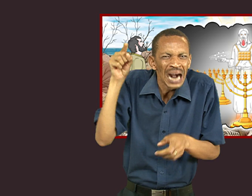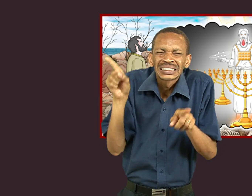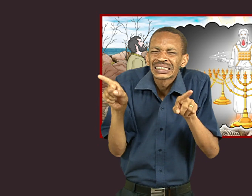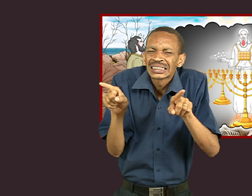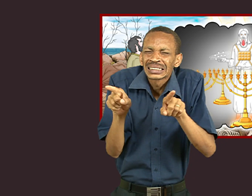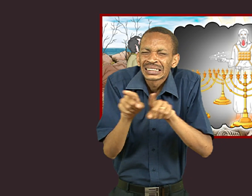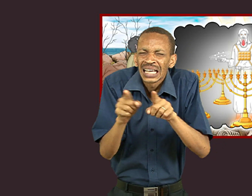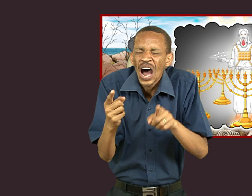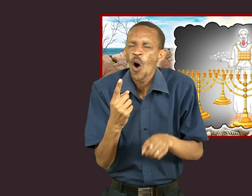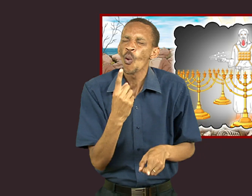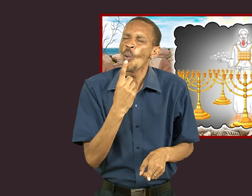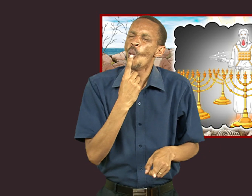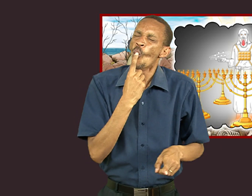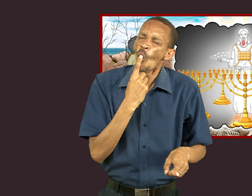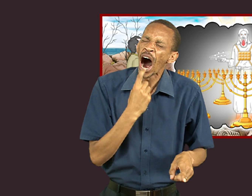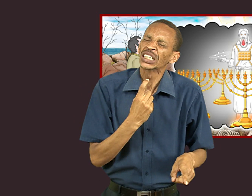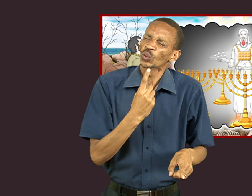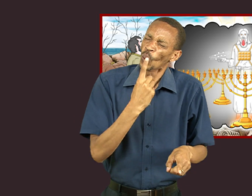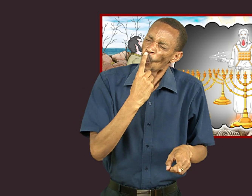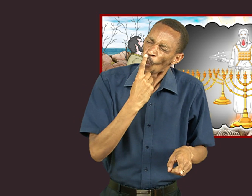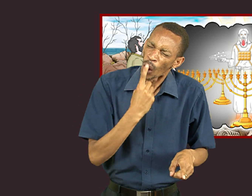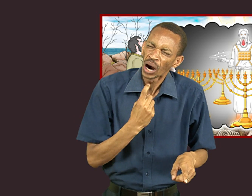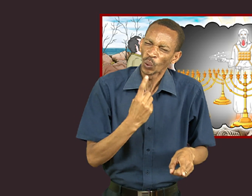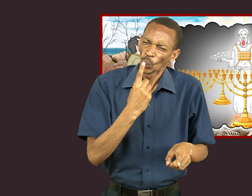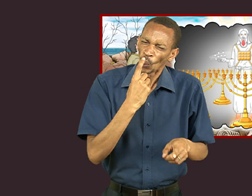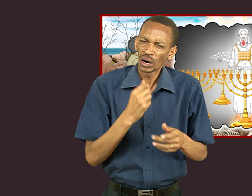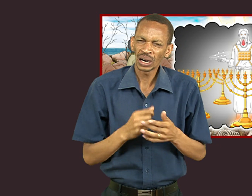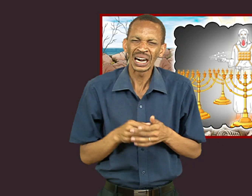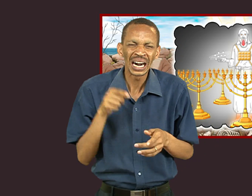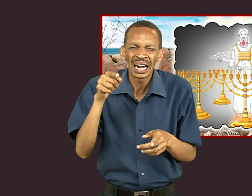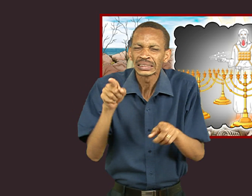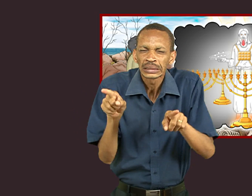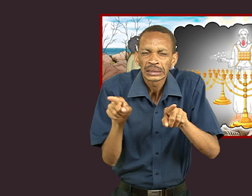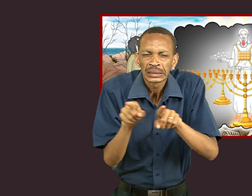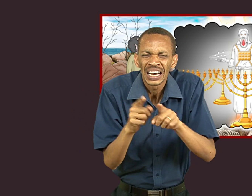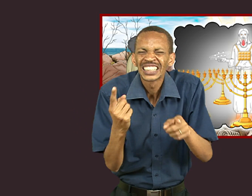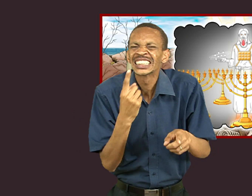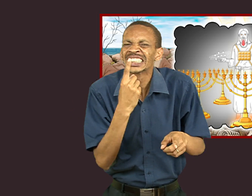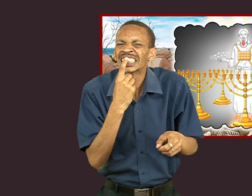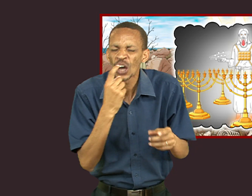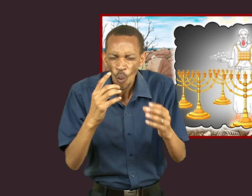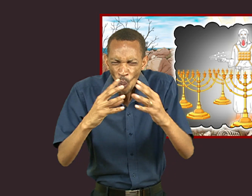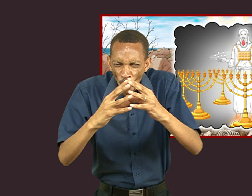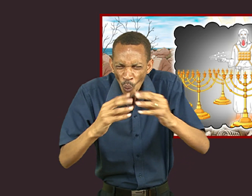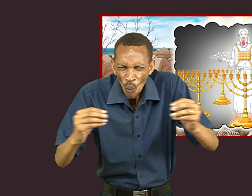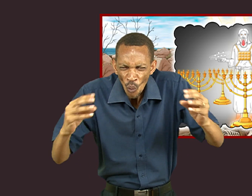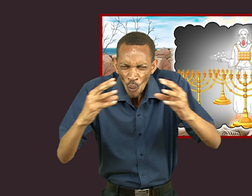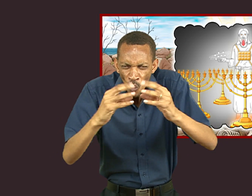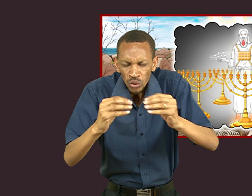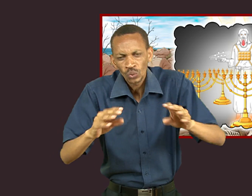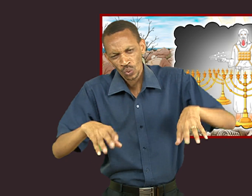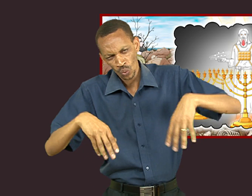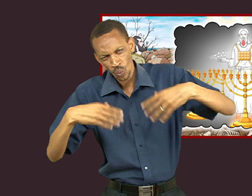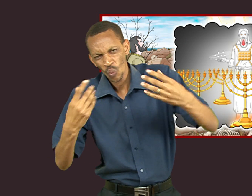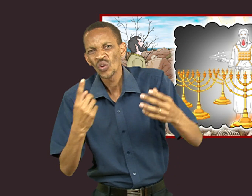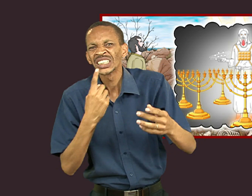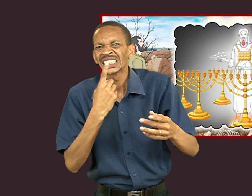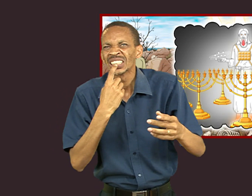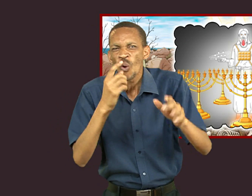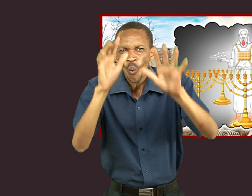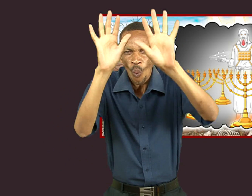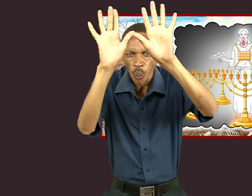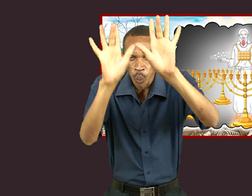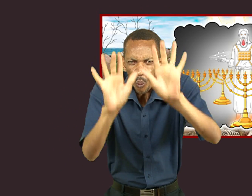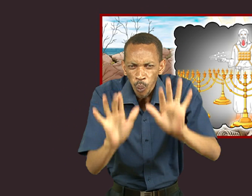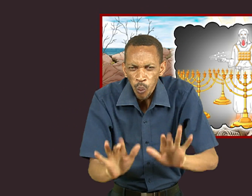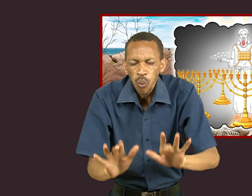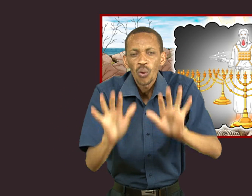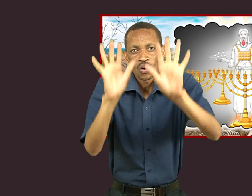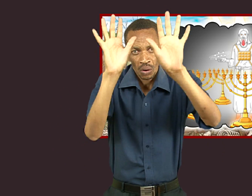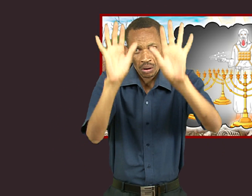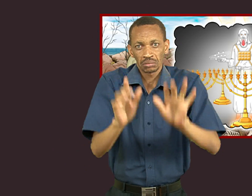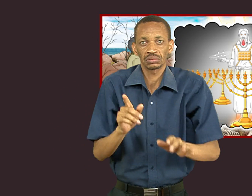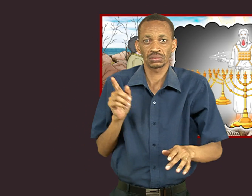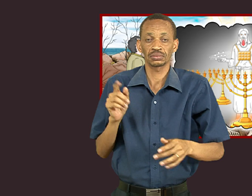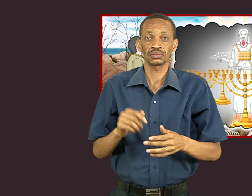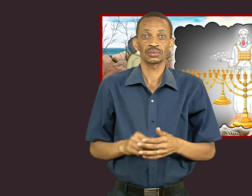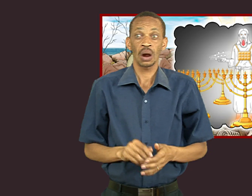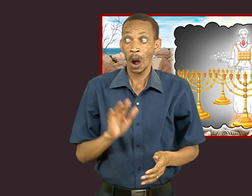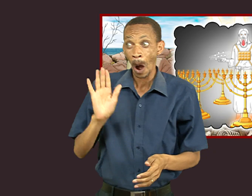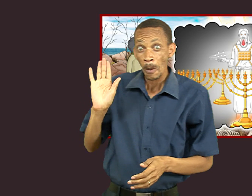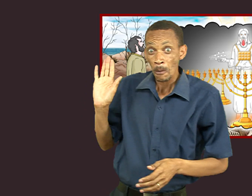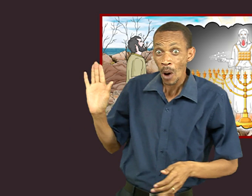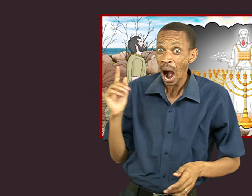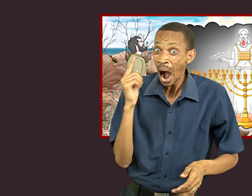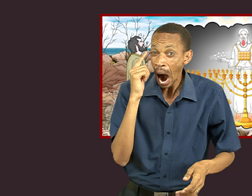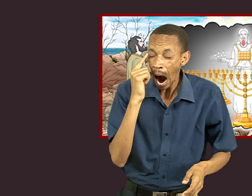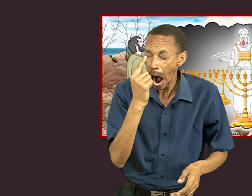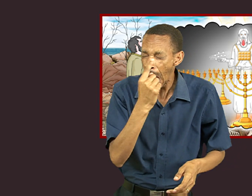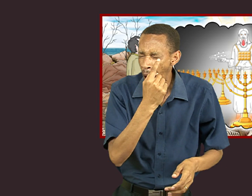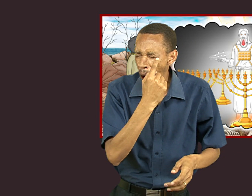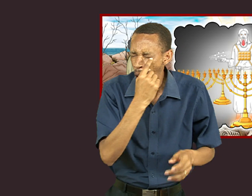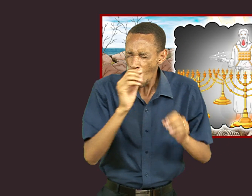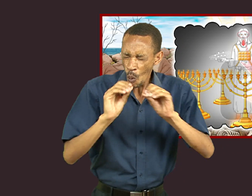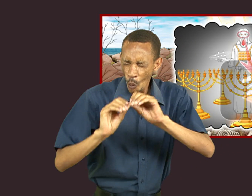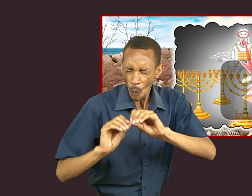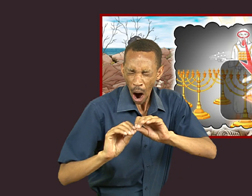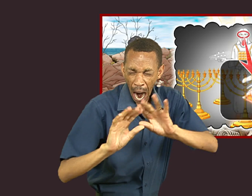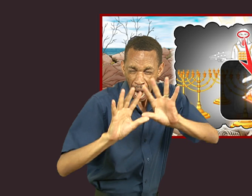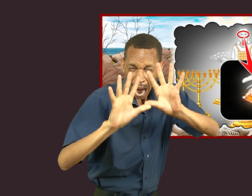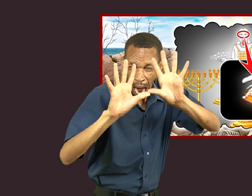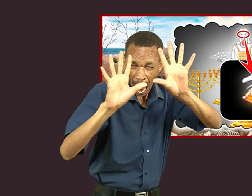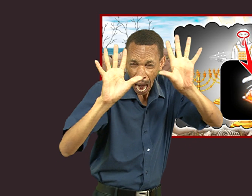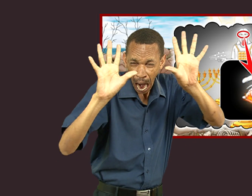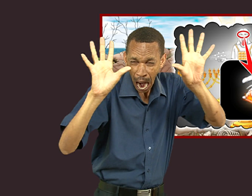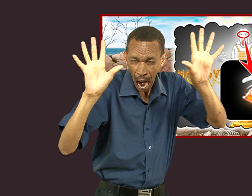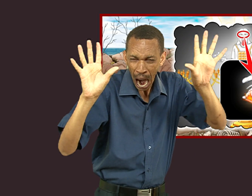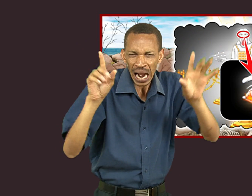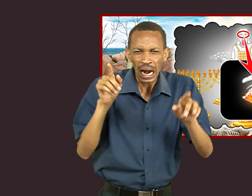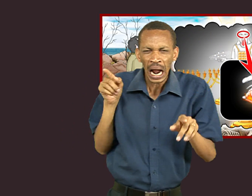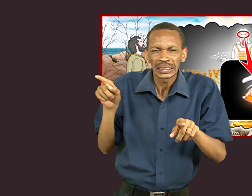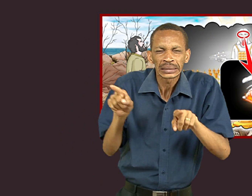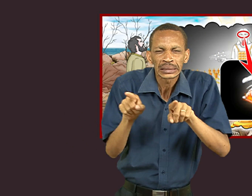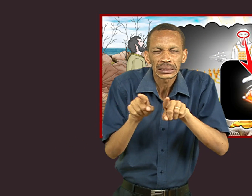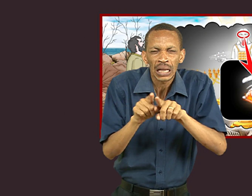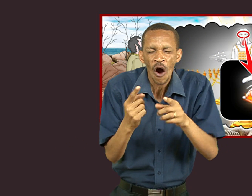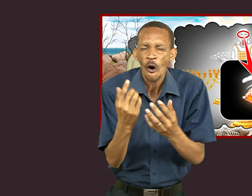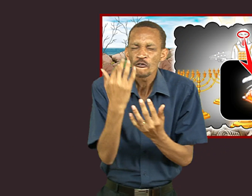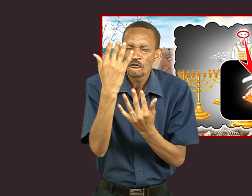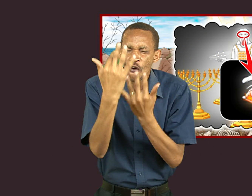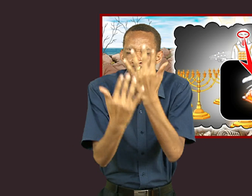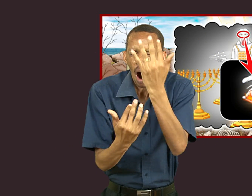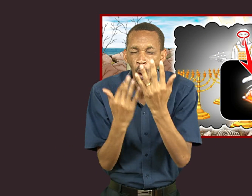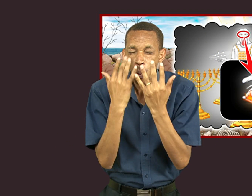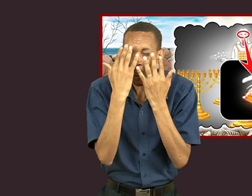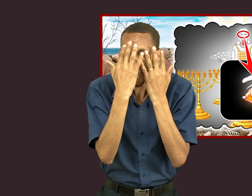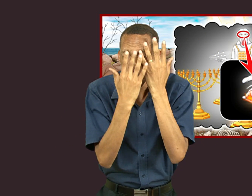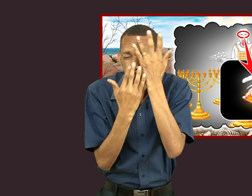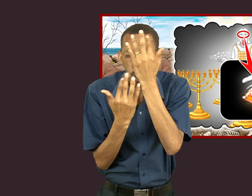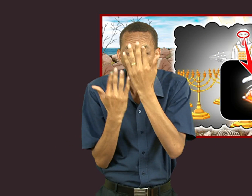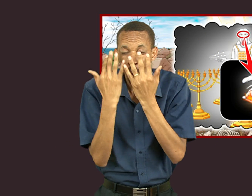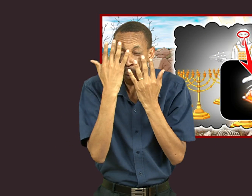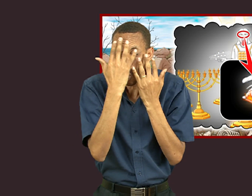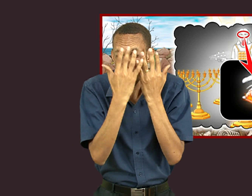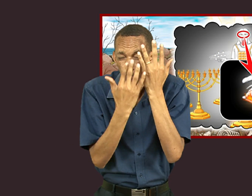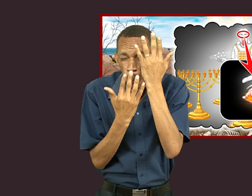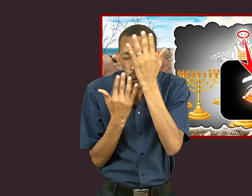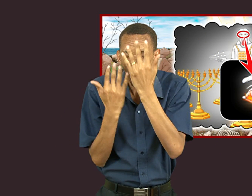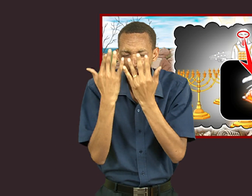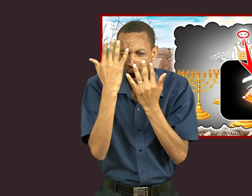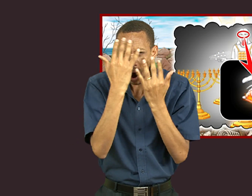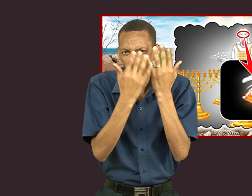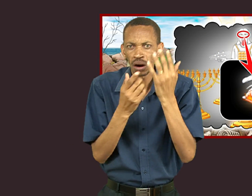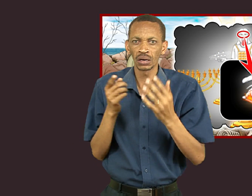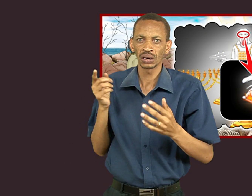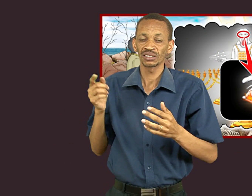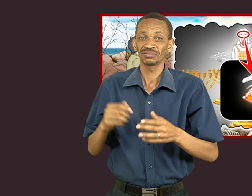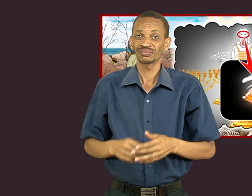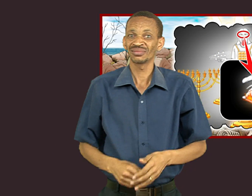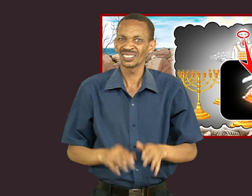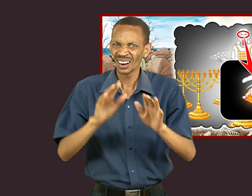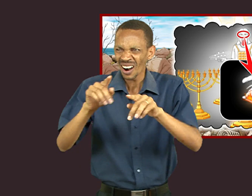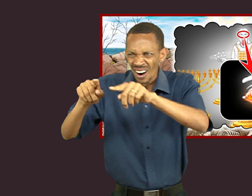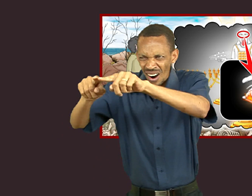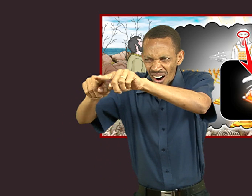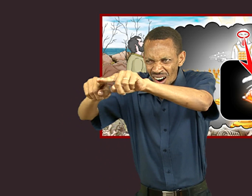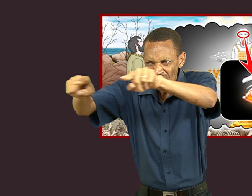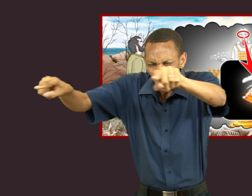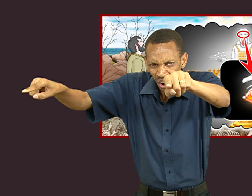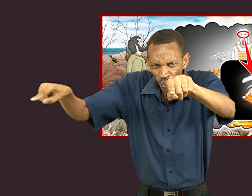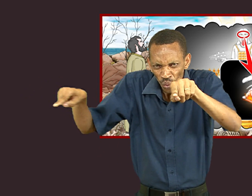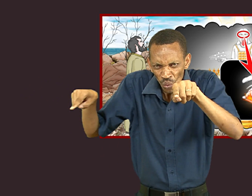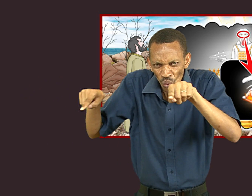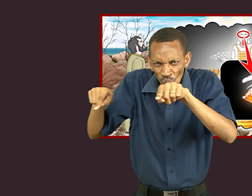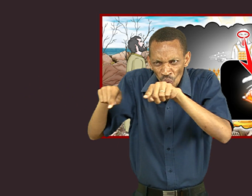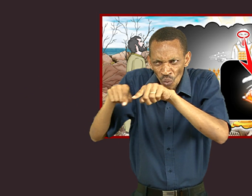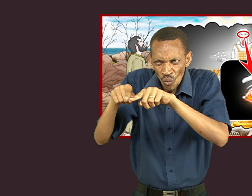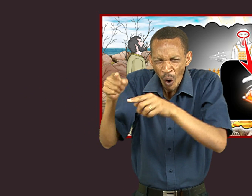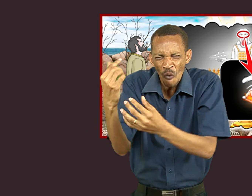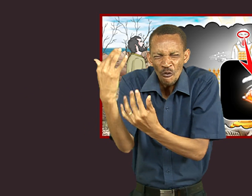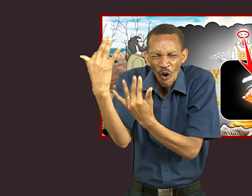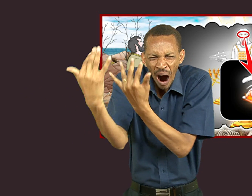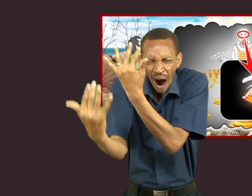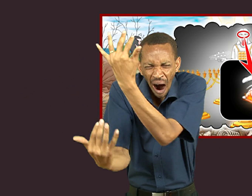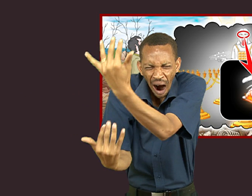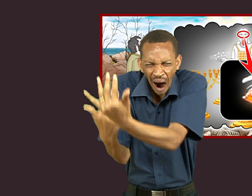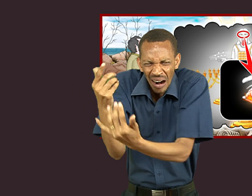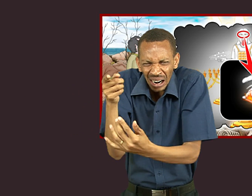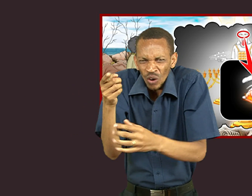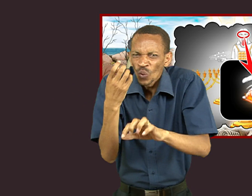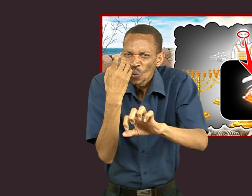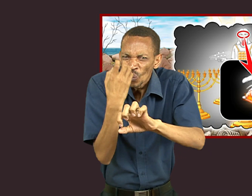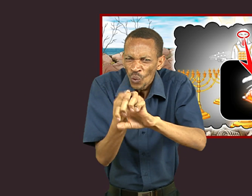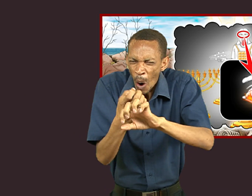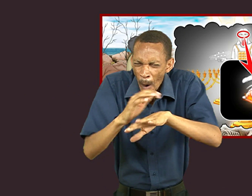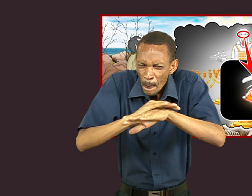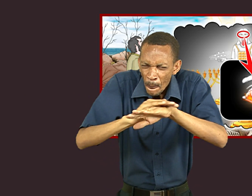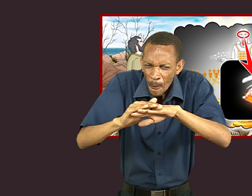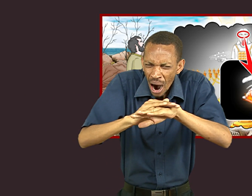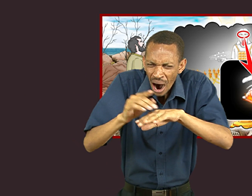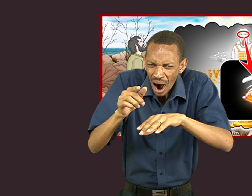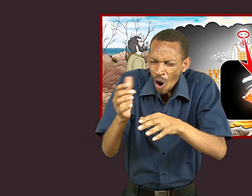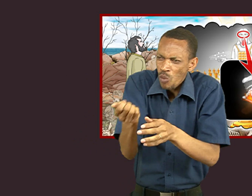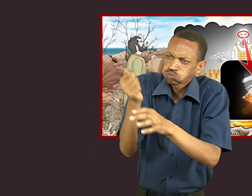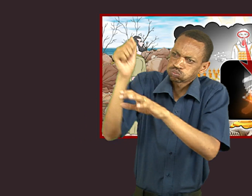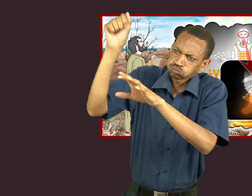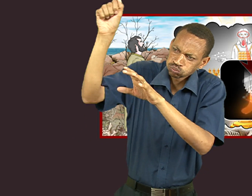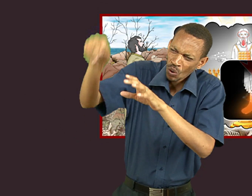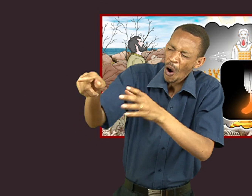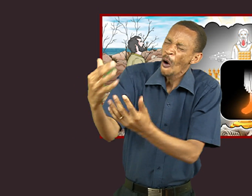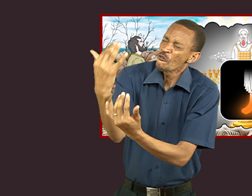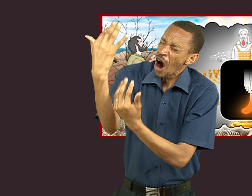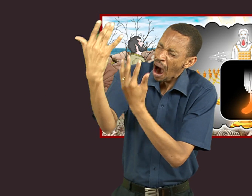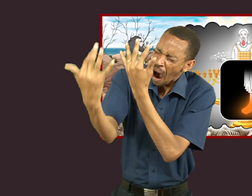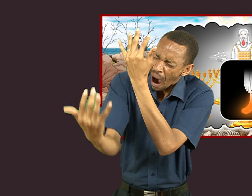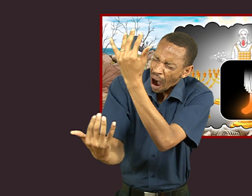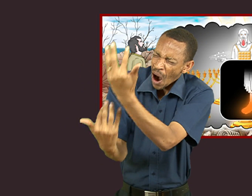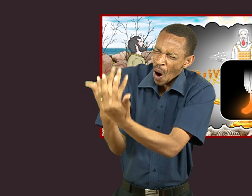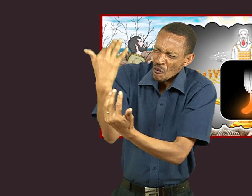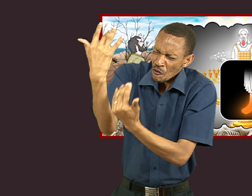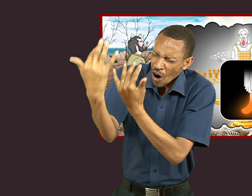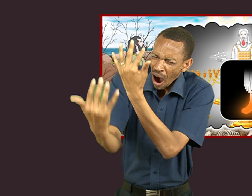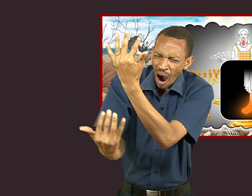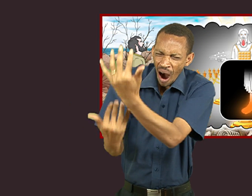The hair of His head was white like wool, as white as snow, and His eyes were like a blazing fire.